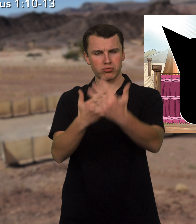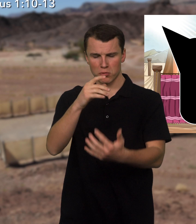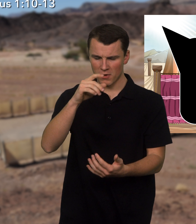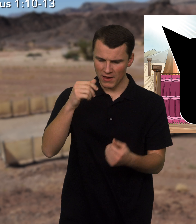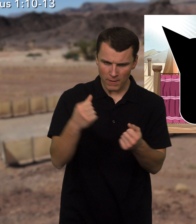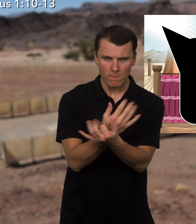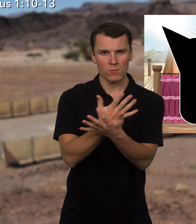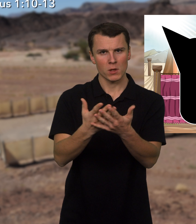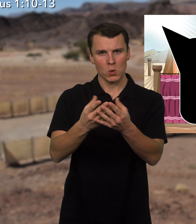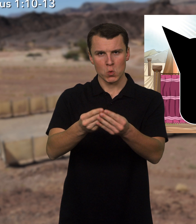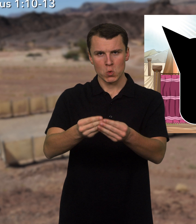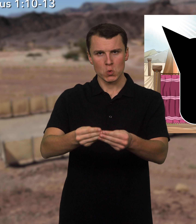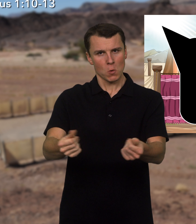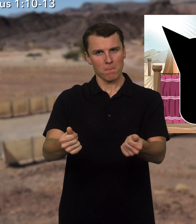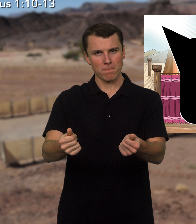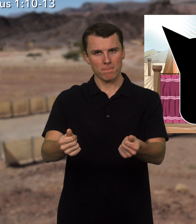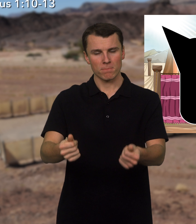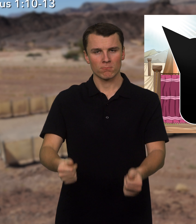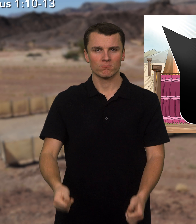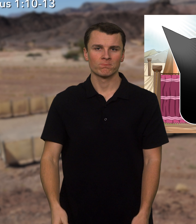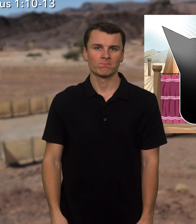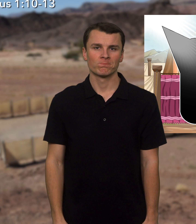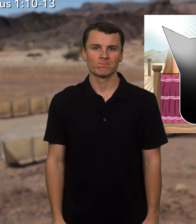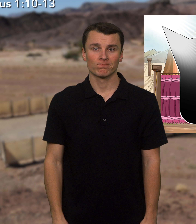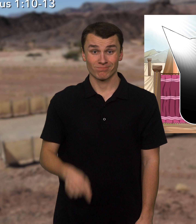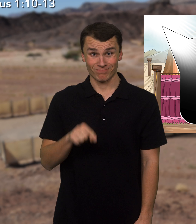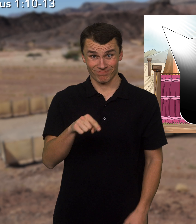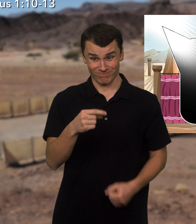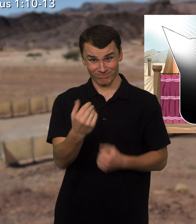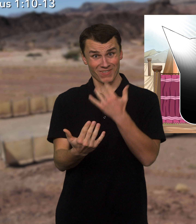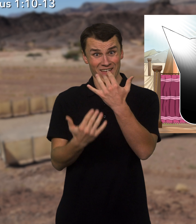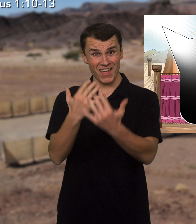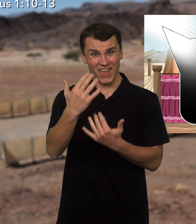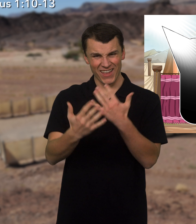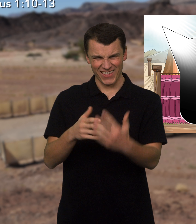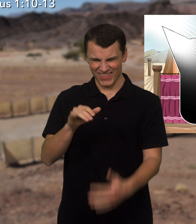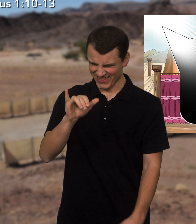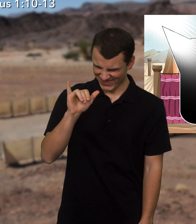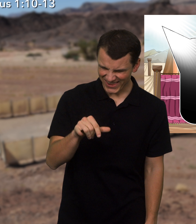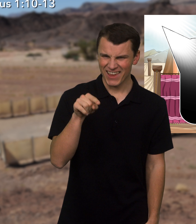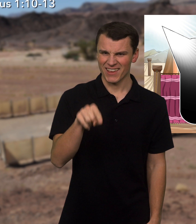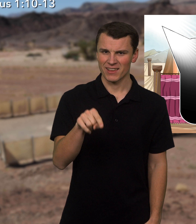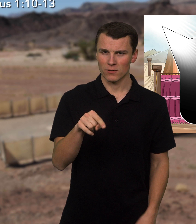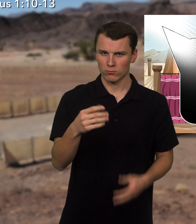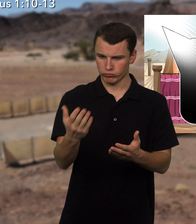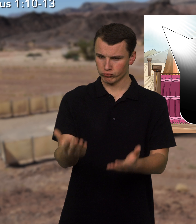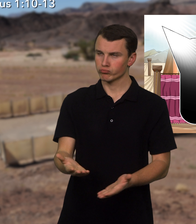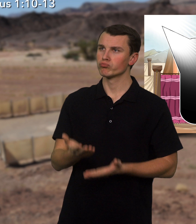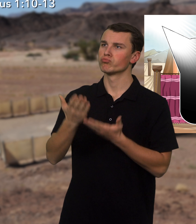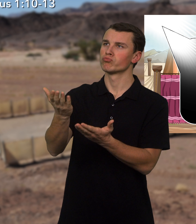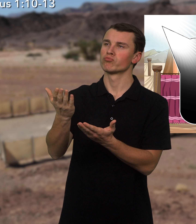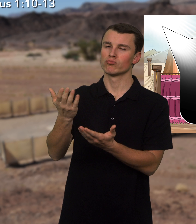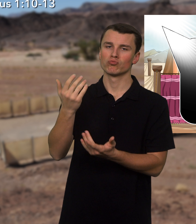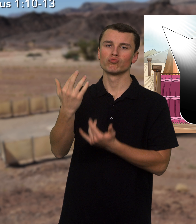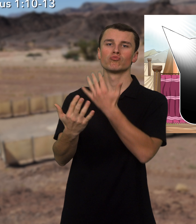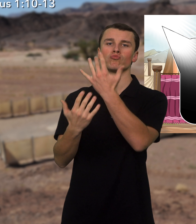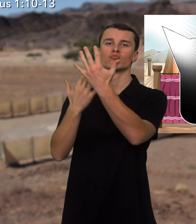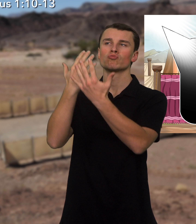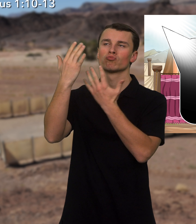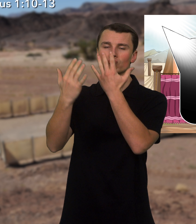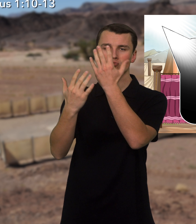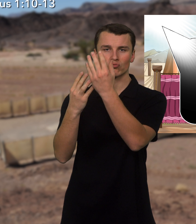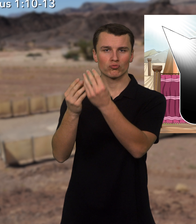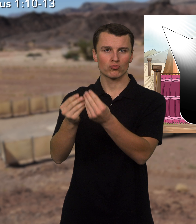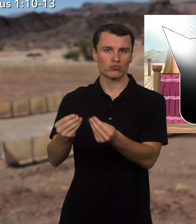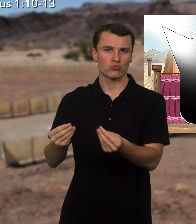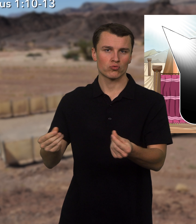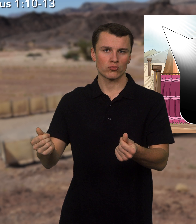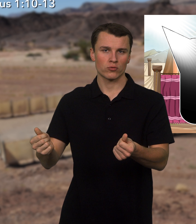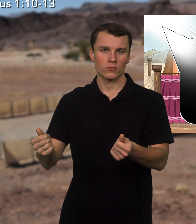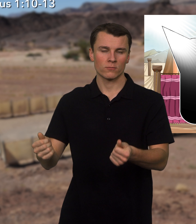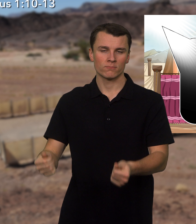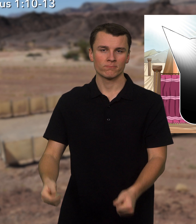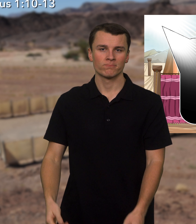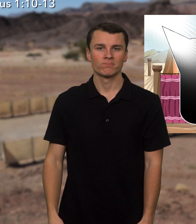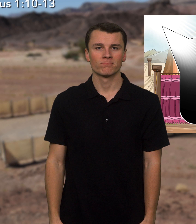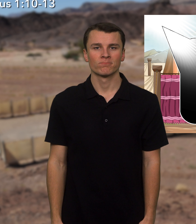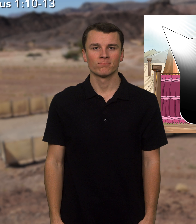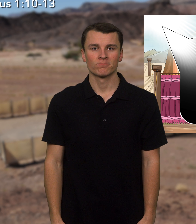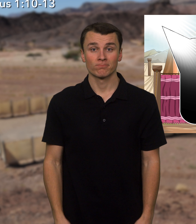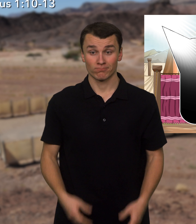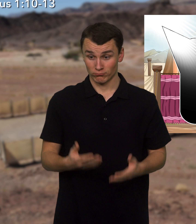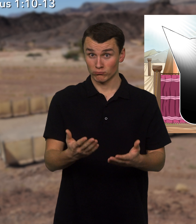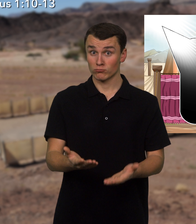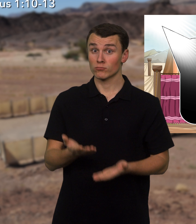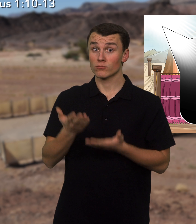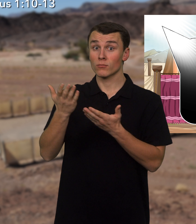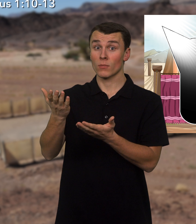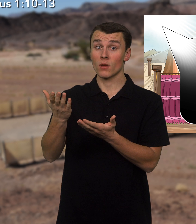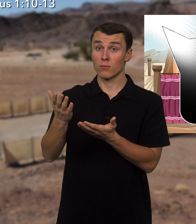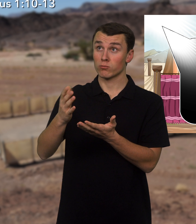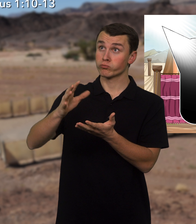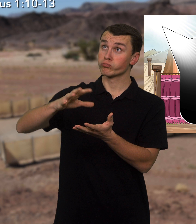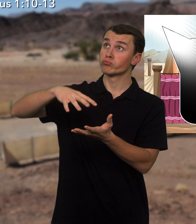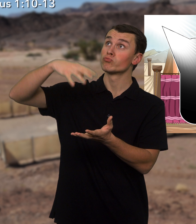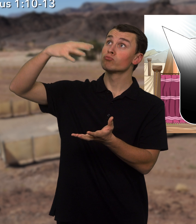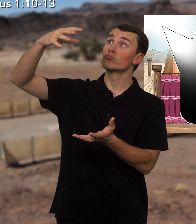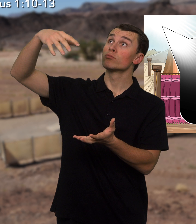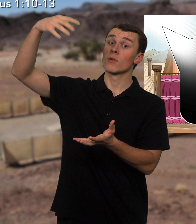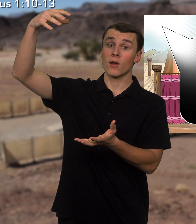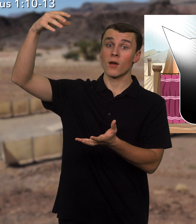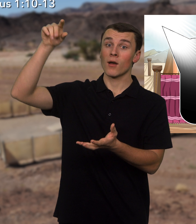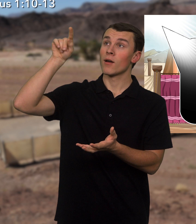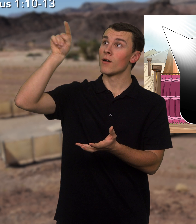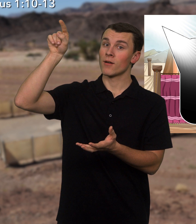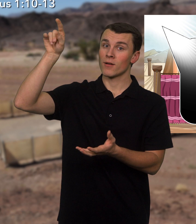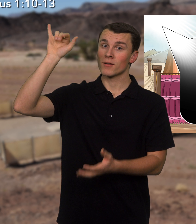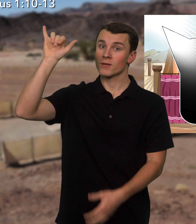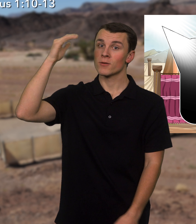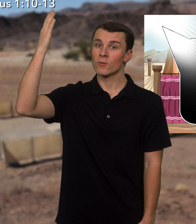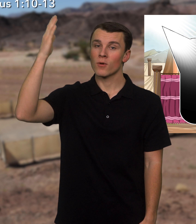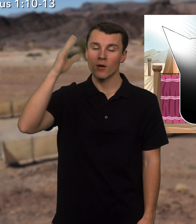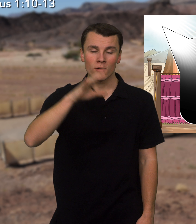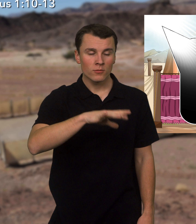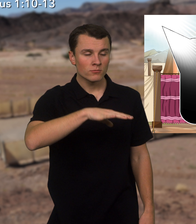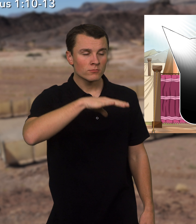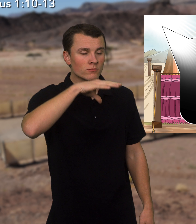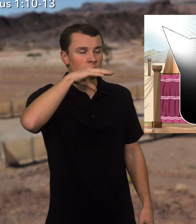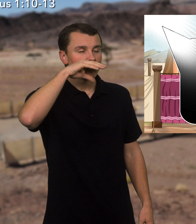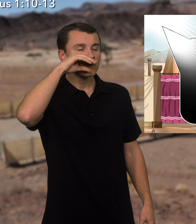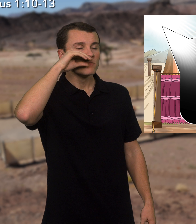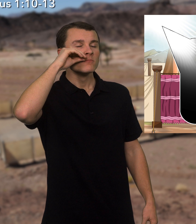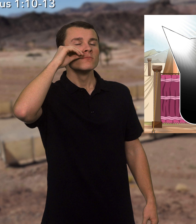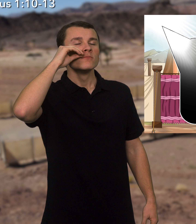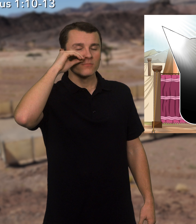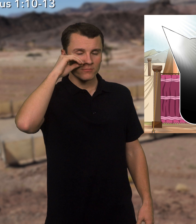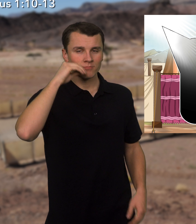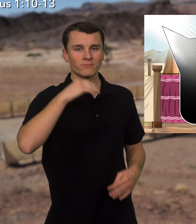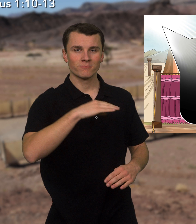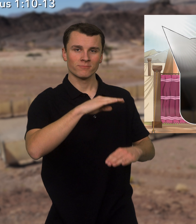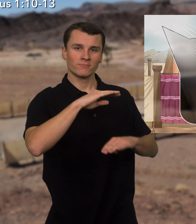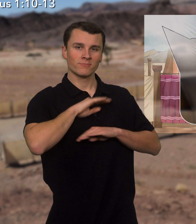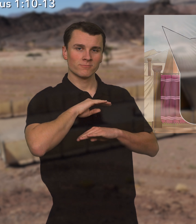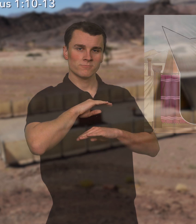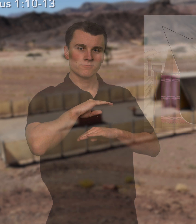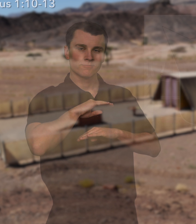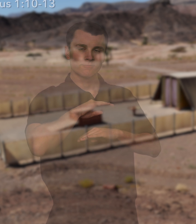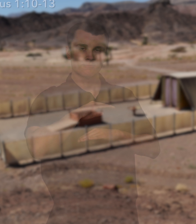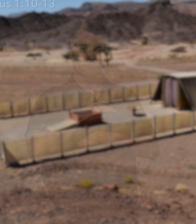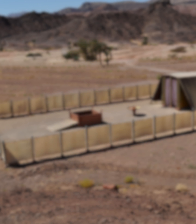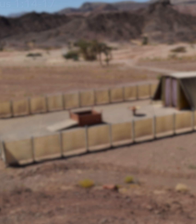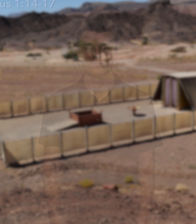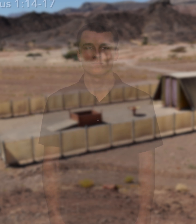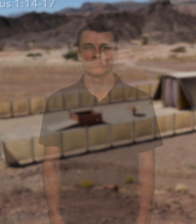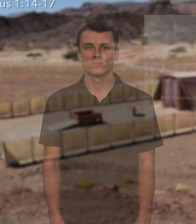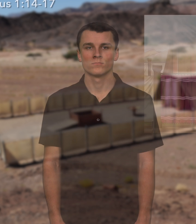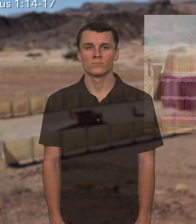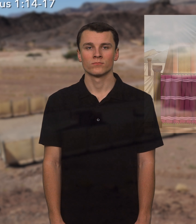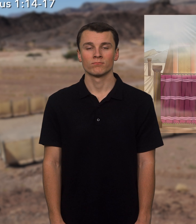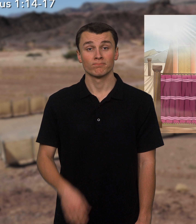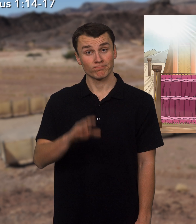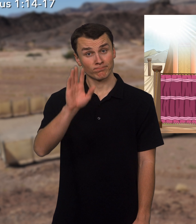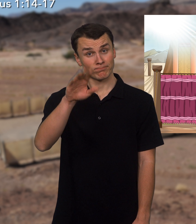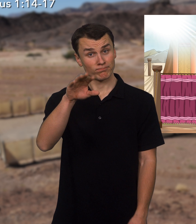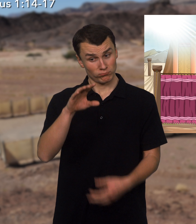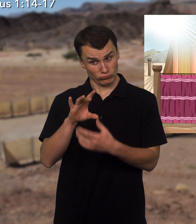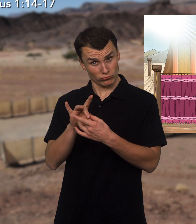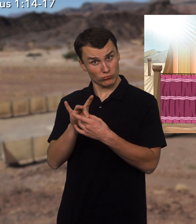it is a burnt offering, an offering made by fire, a pleasing aroma to the LORD.